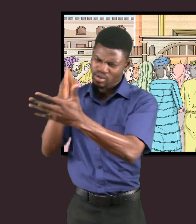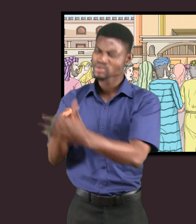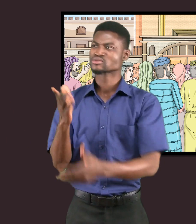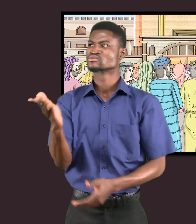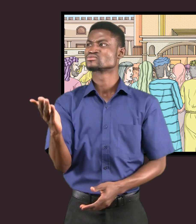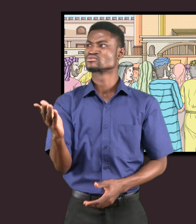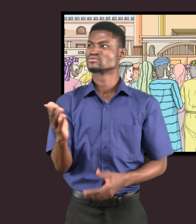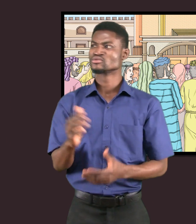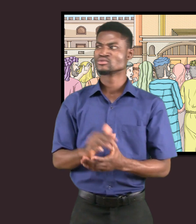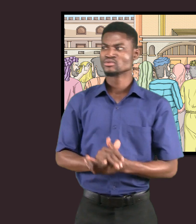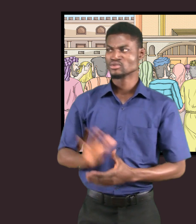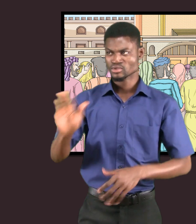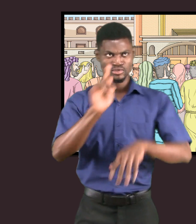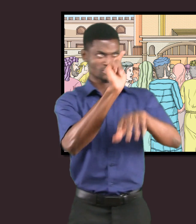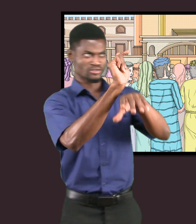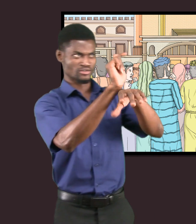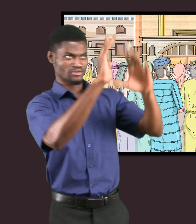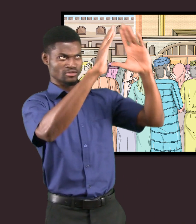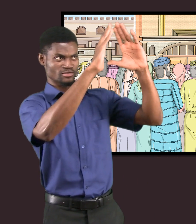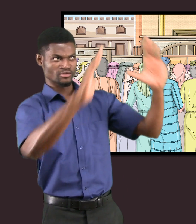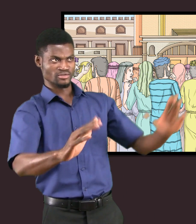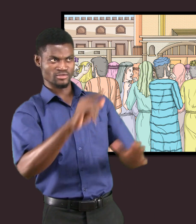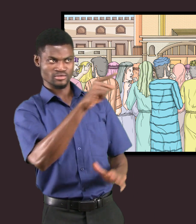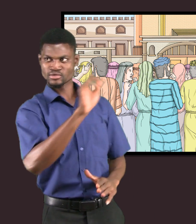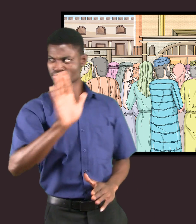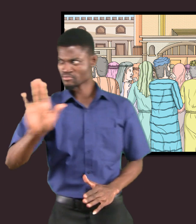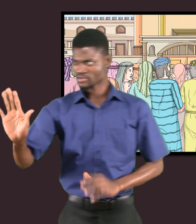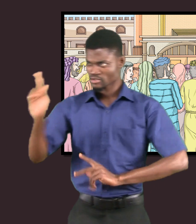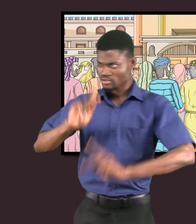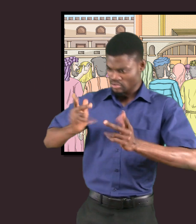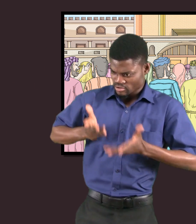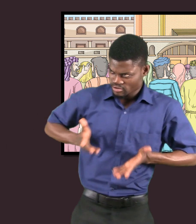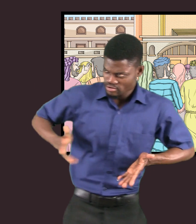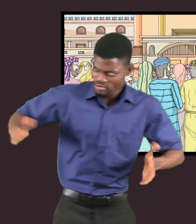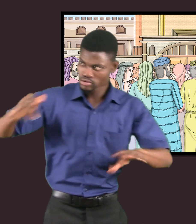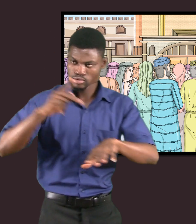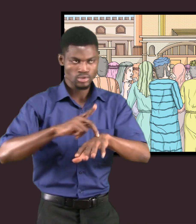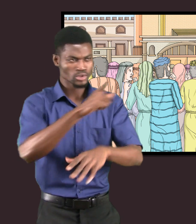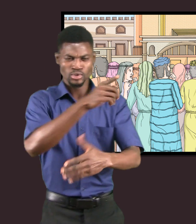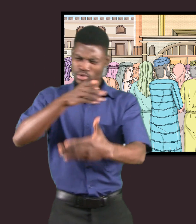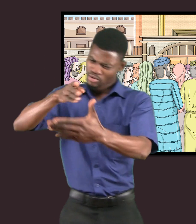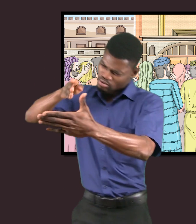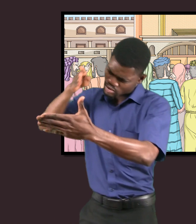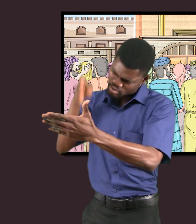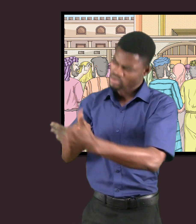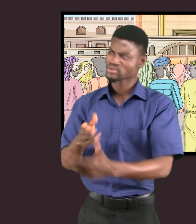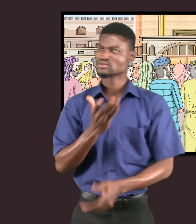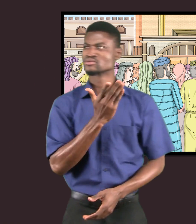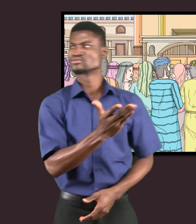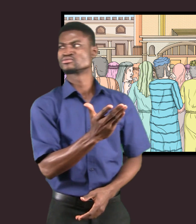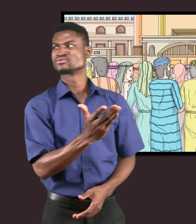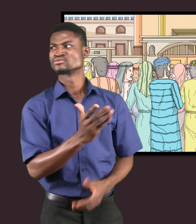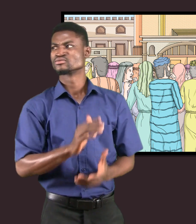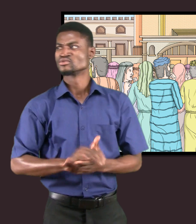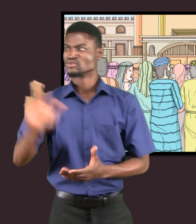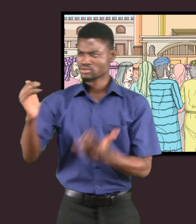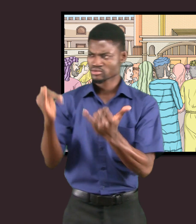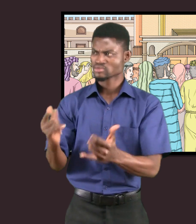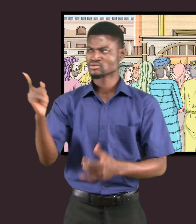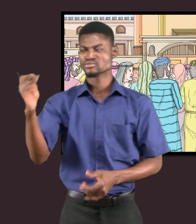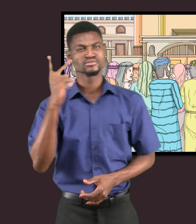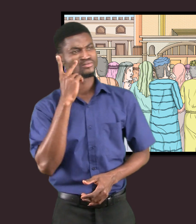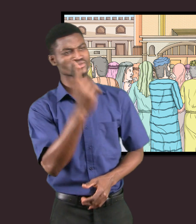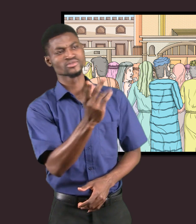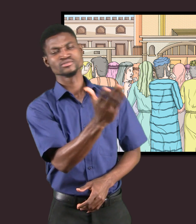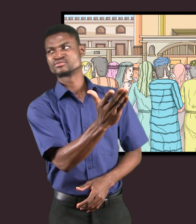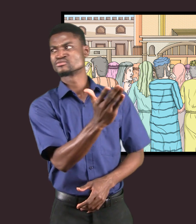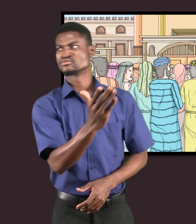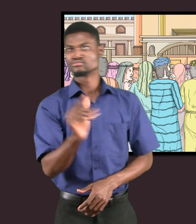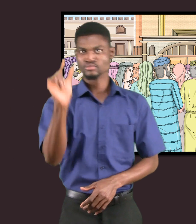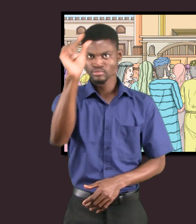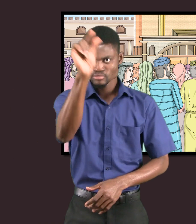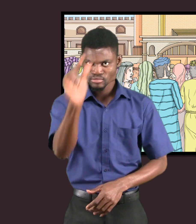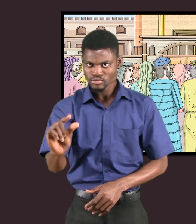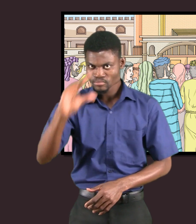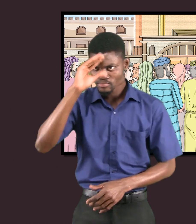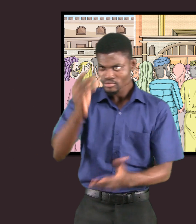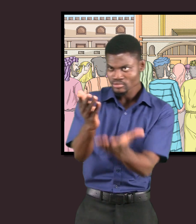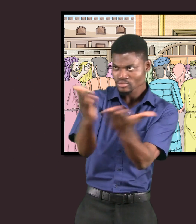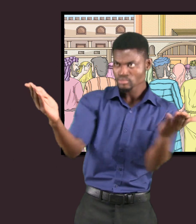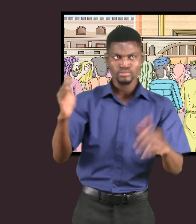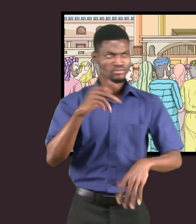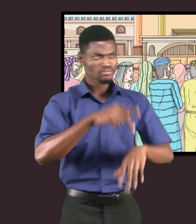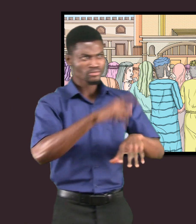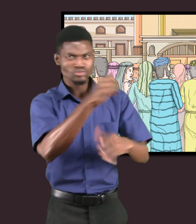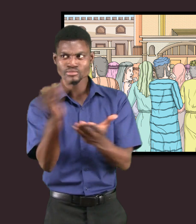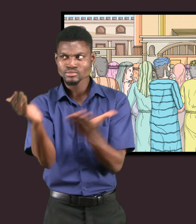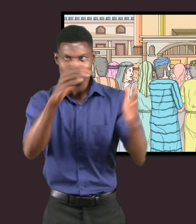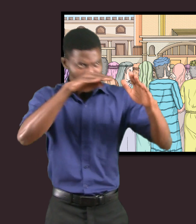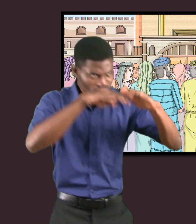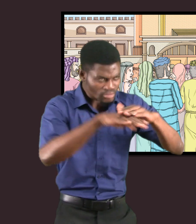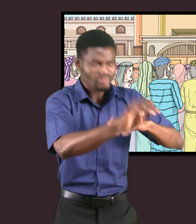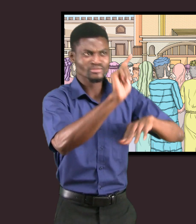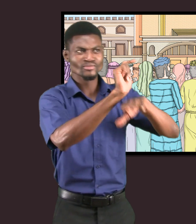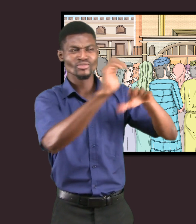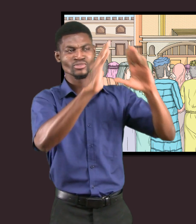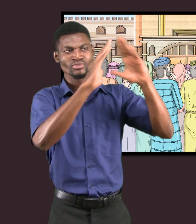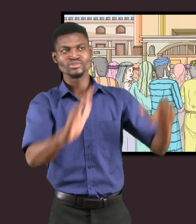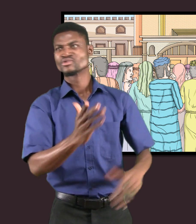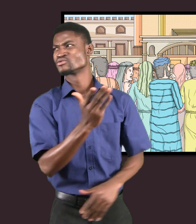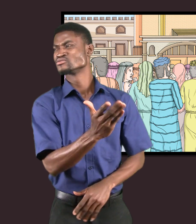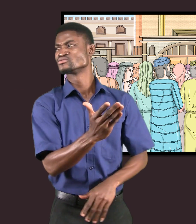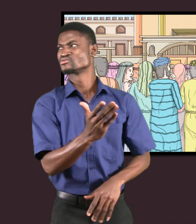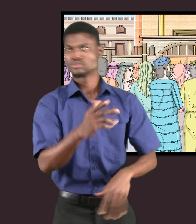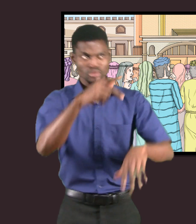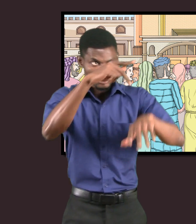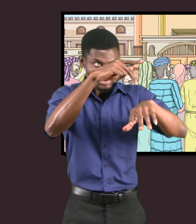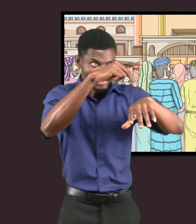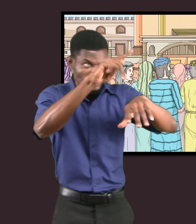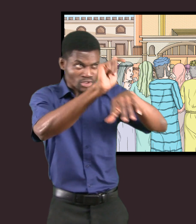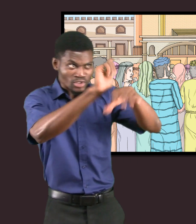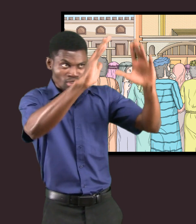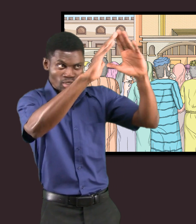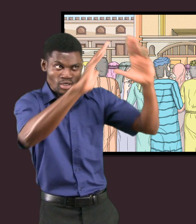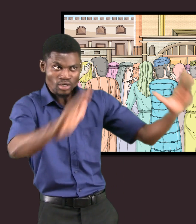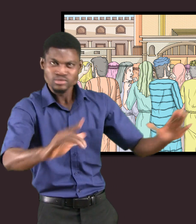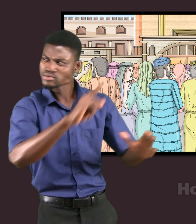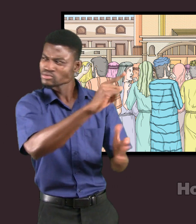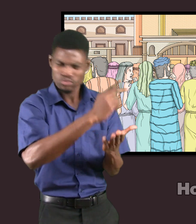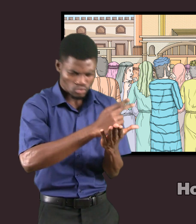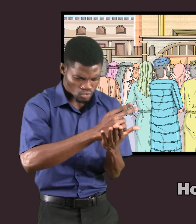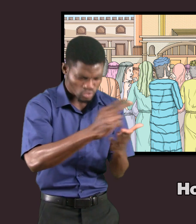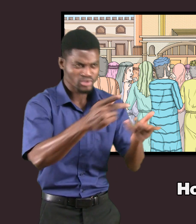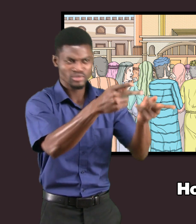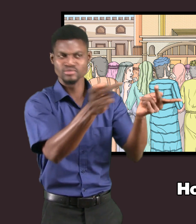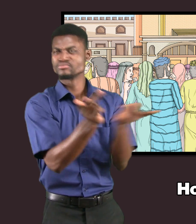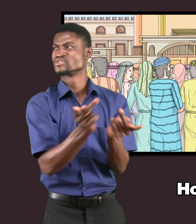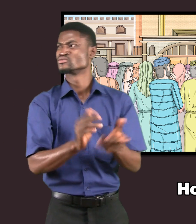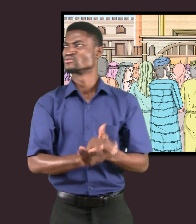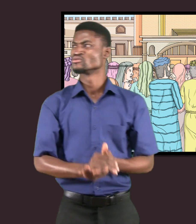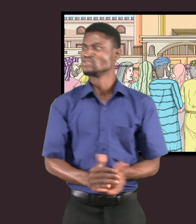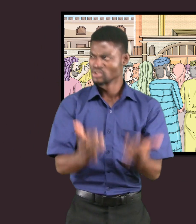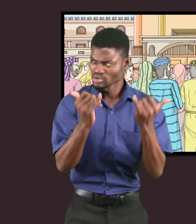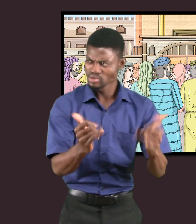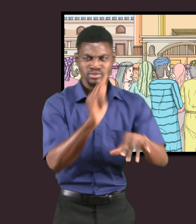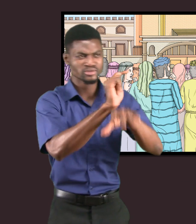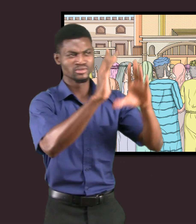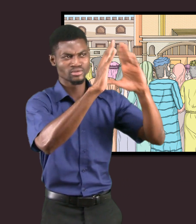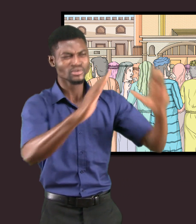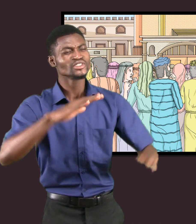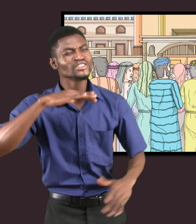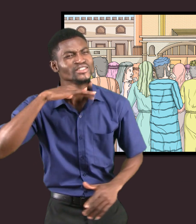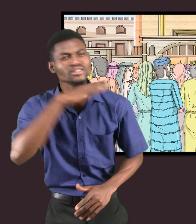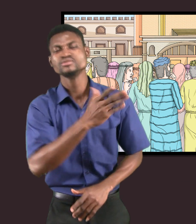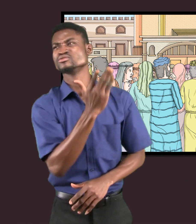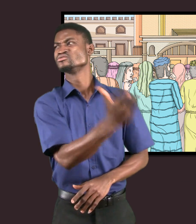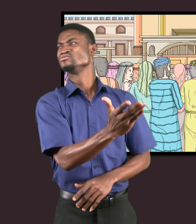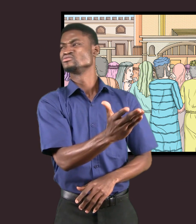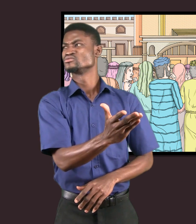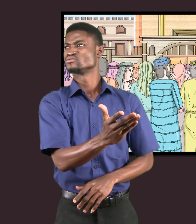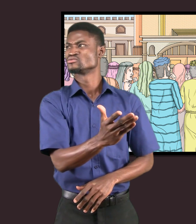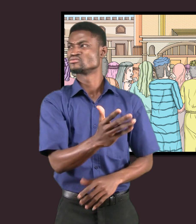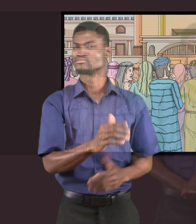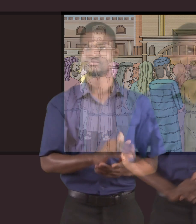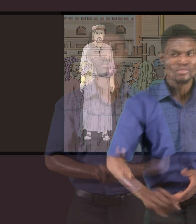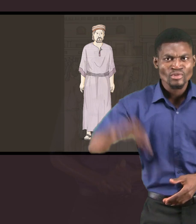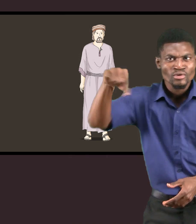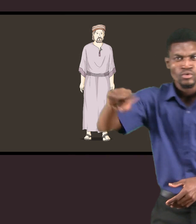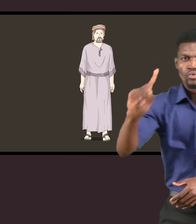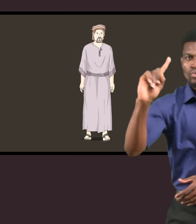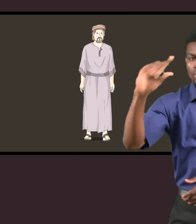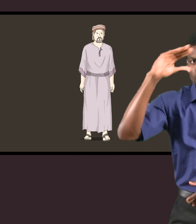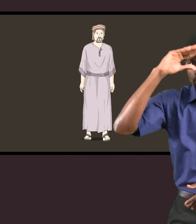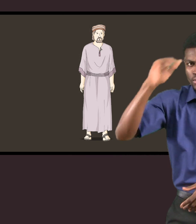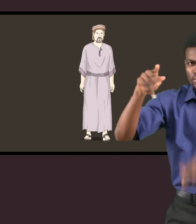Furthermore, he has brought Greeks into the temple and defiled this holy place.”